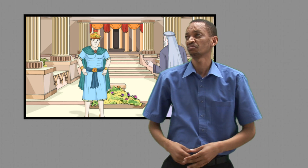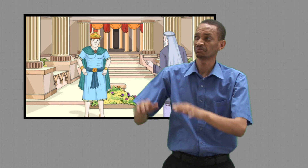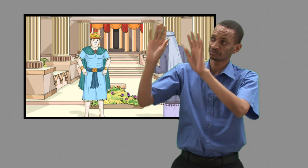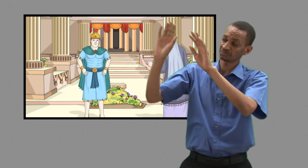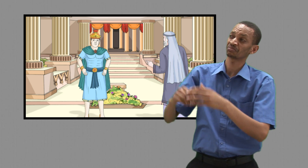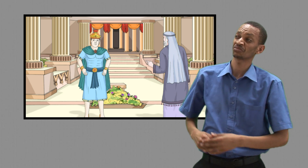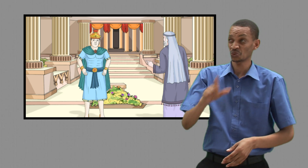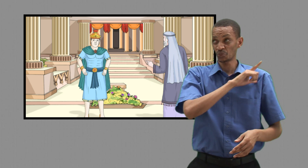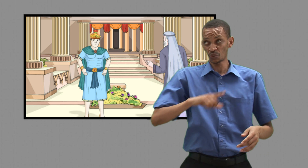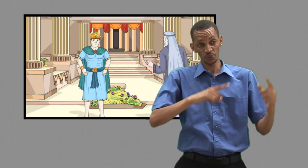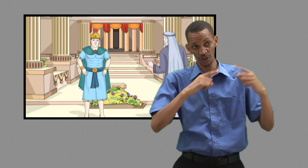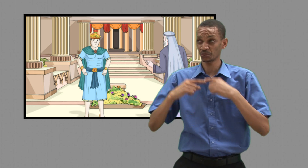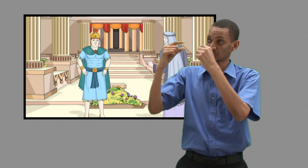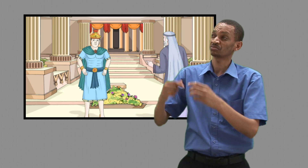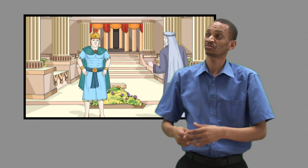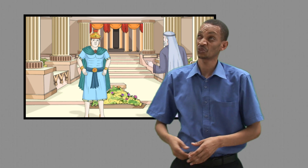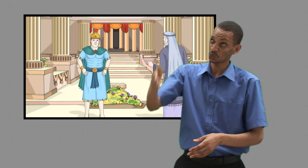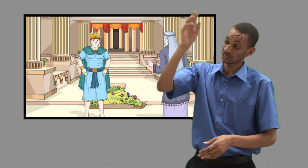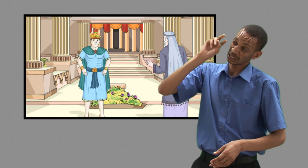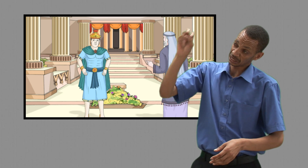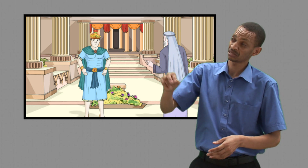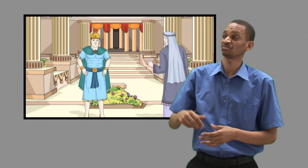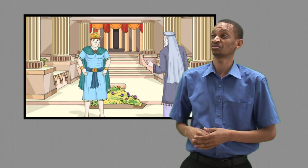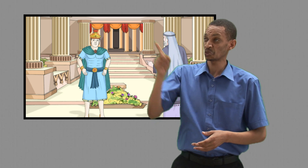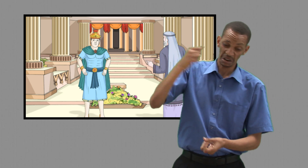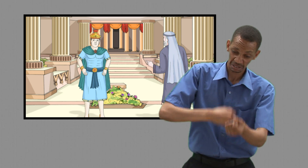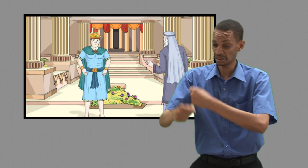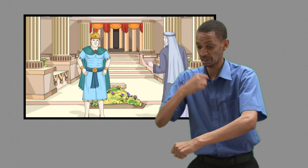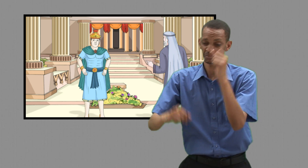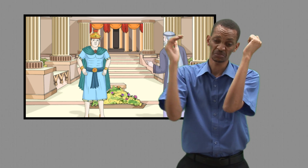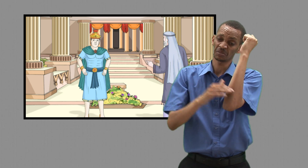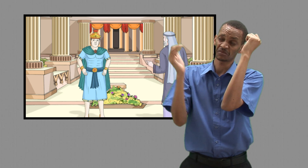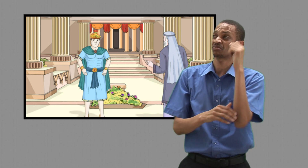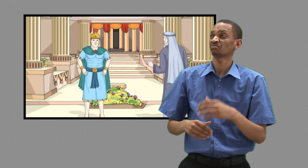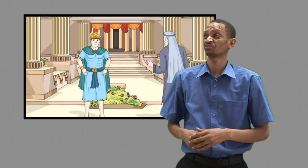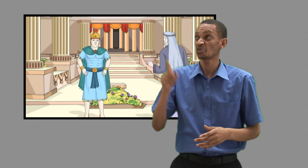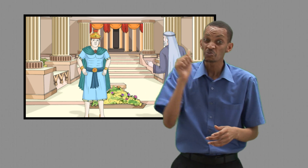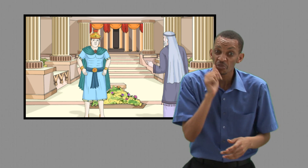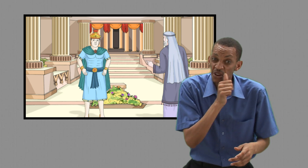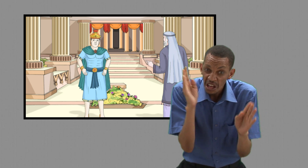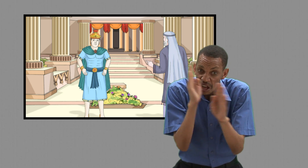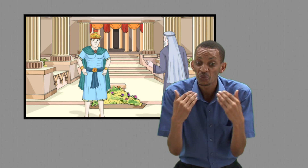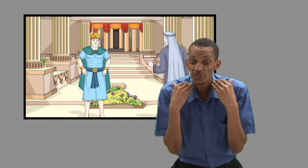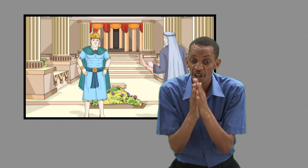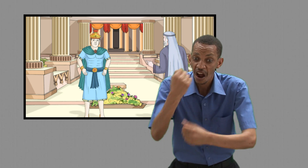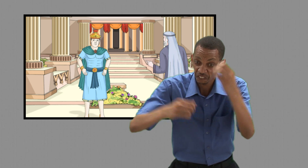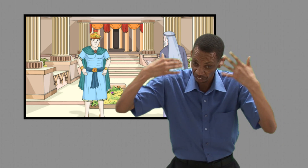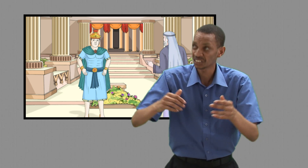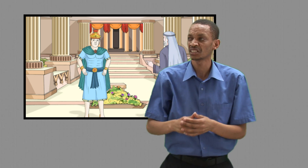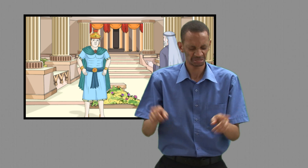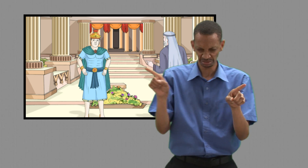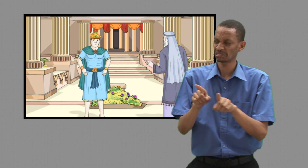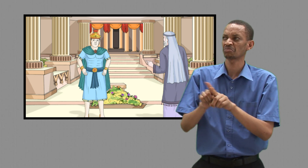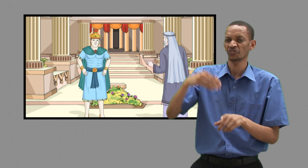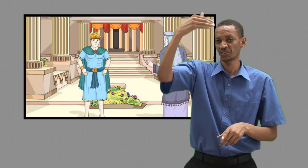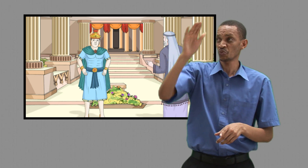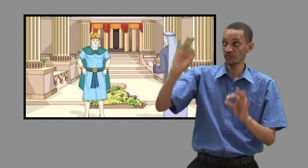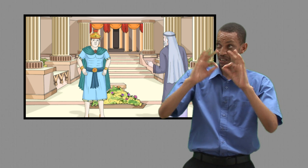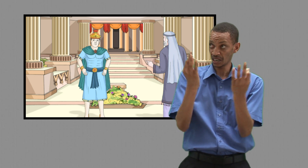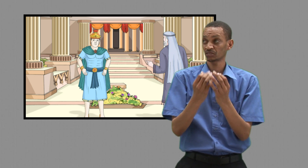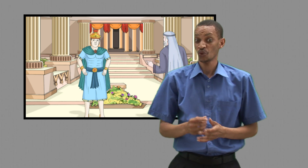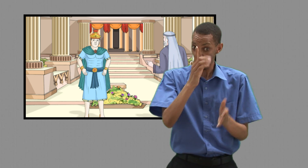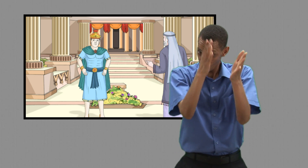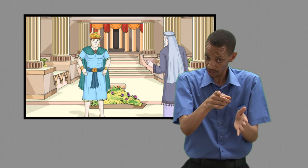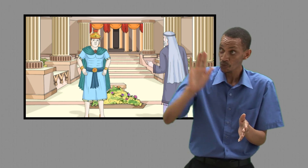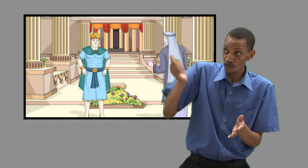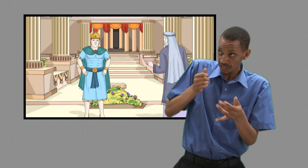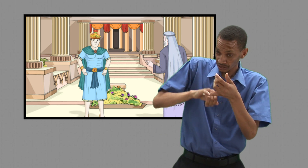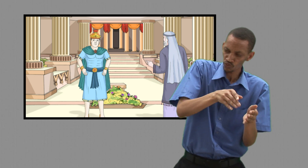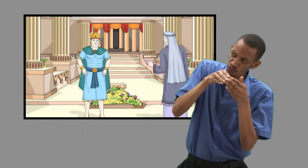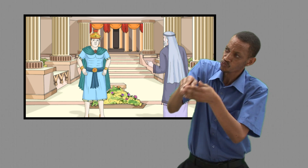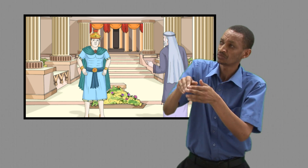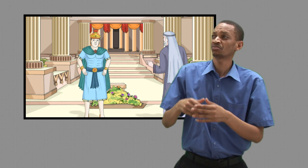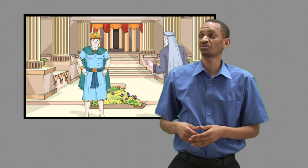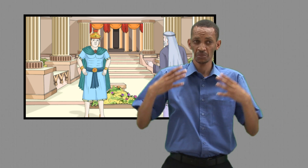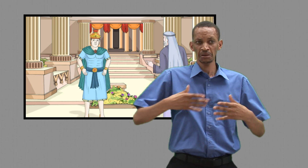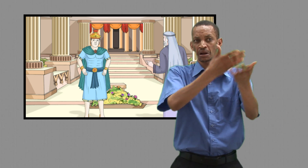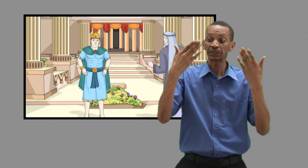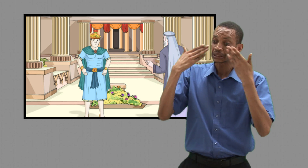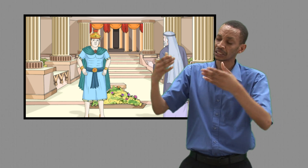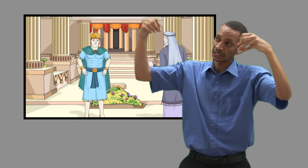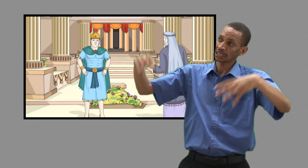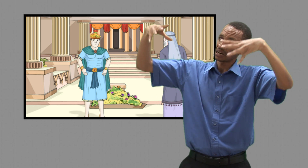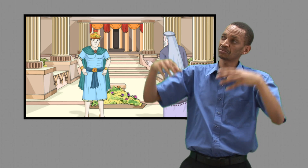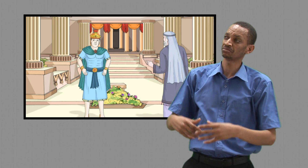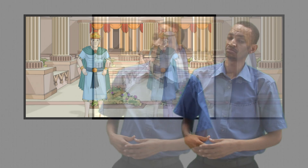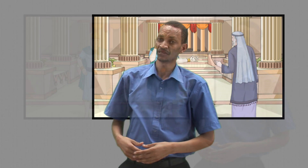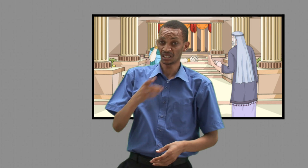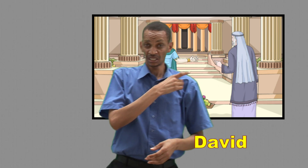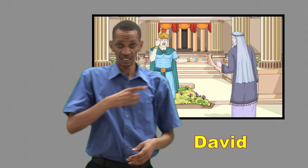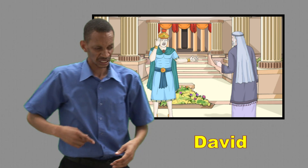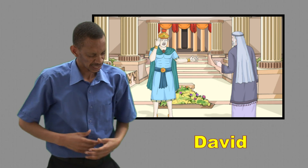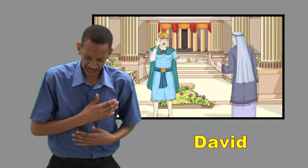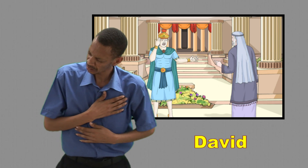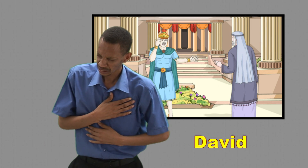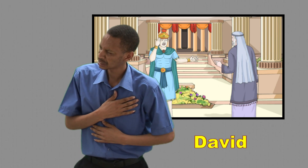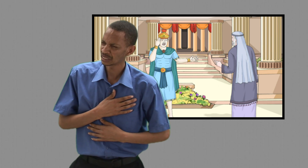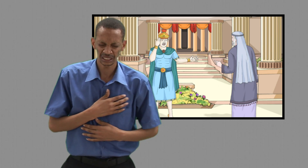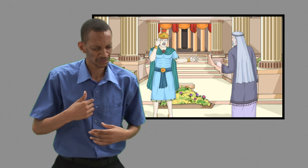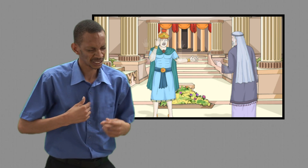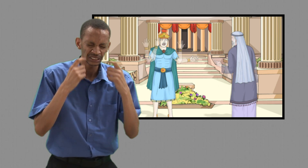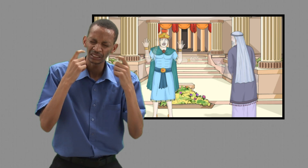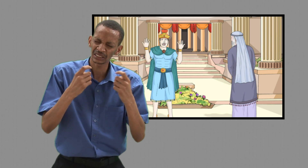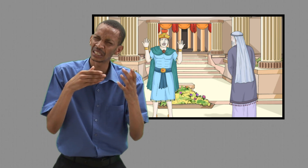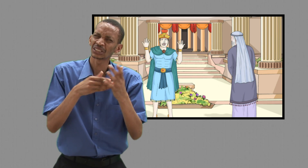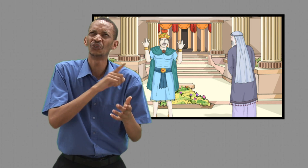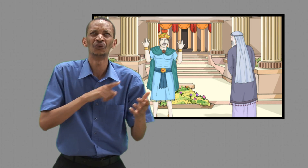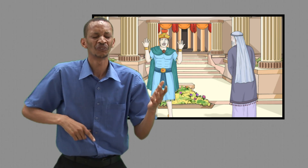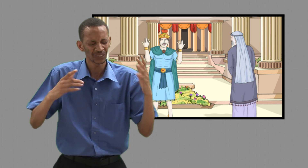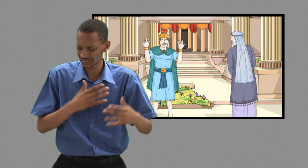This is what the LORD says: ‘I will raise up adversity against you from your own house. Before your very eyes I will take your wives and give them to another, and he will lie with them in broad daylight.